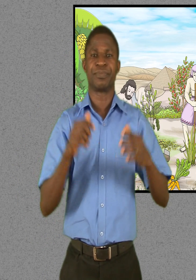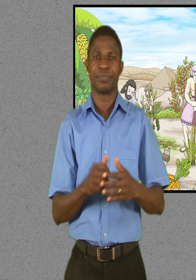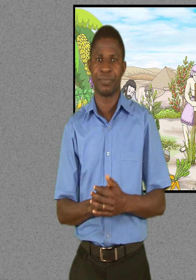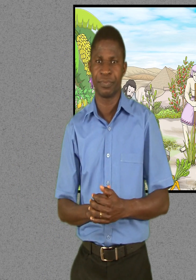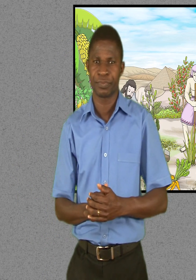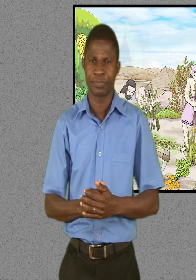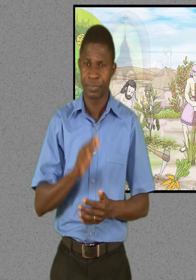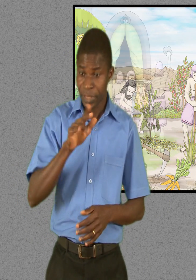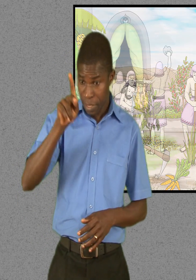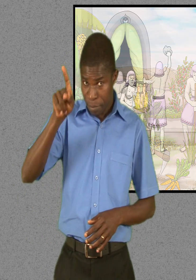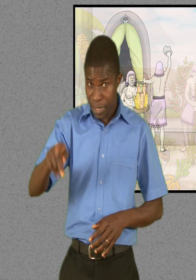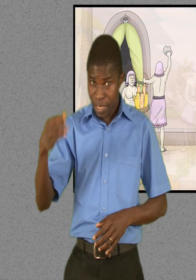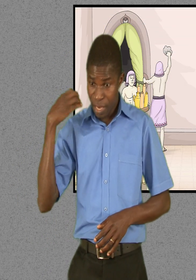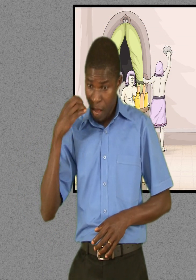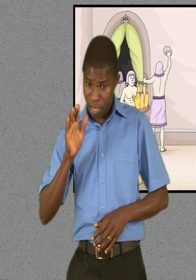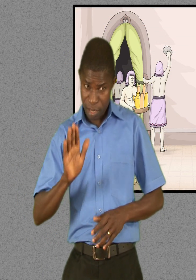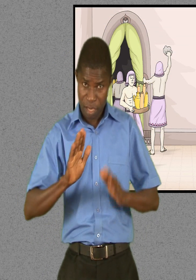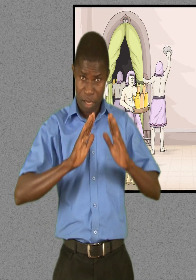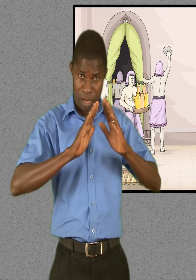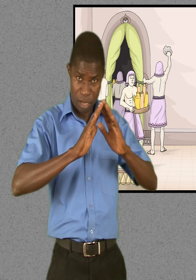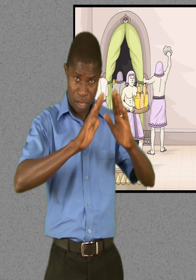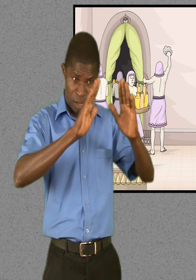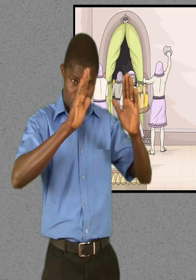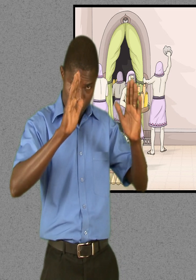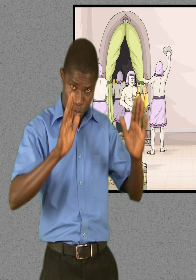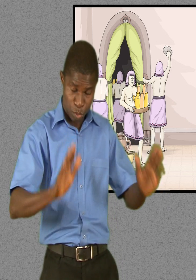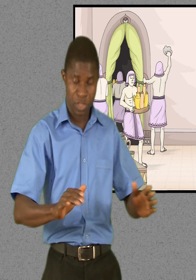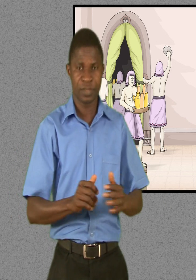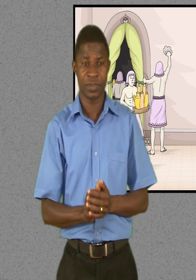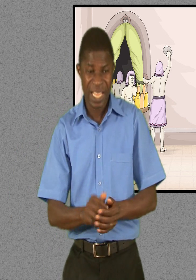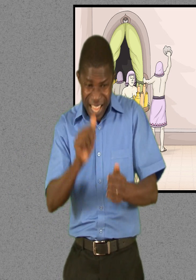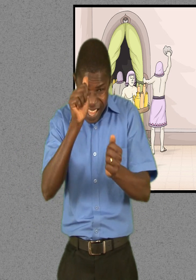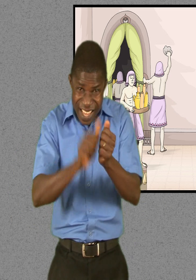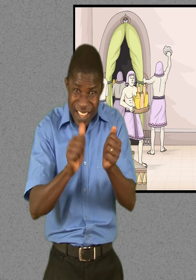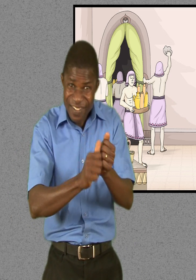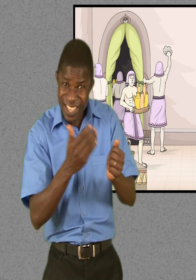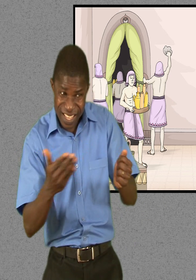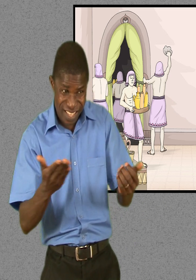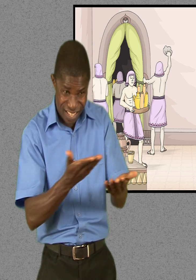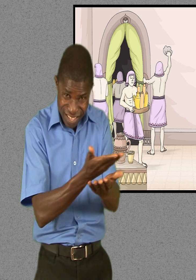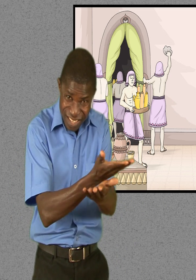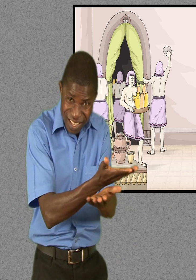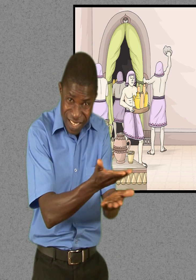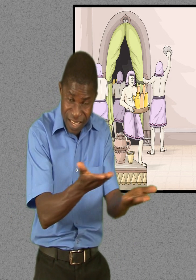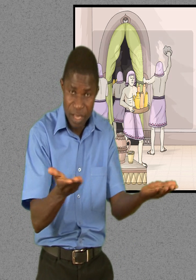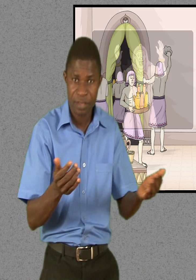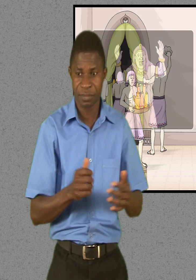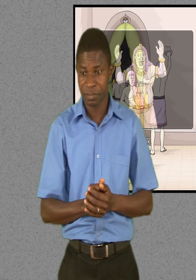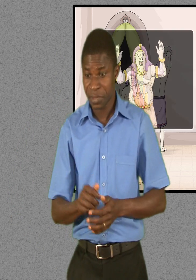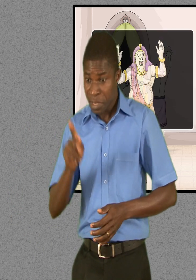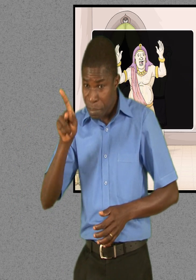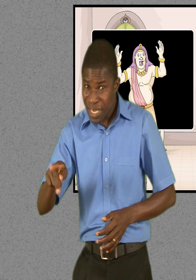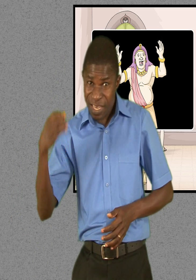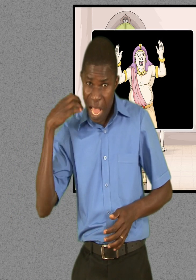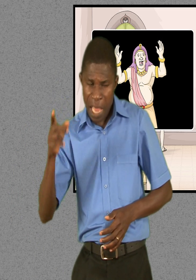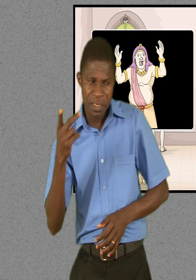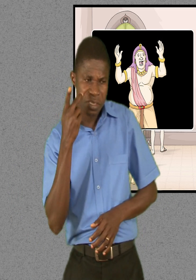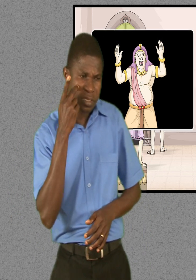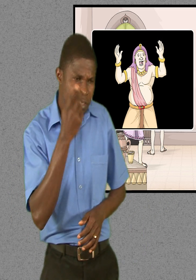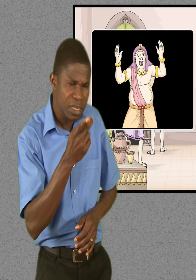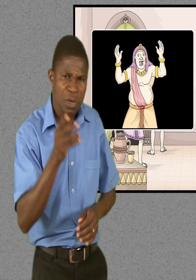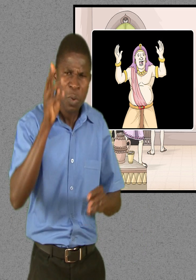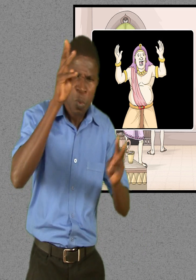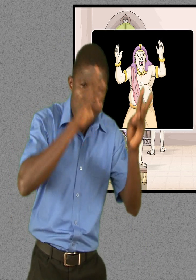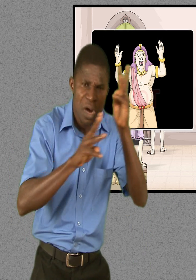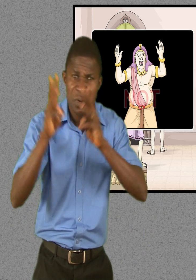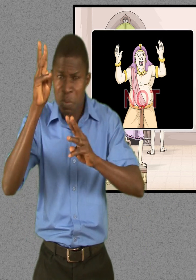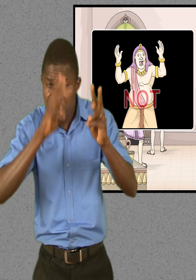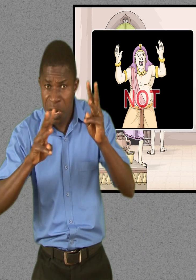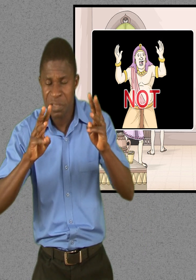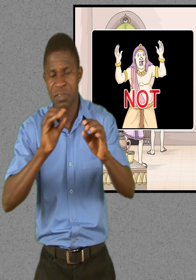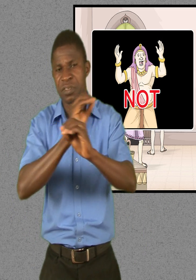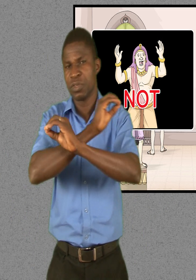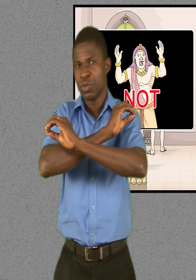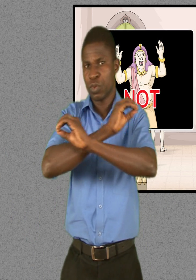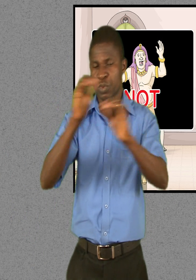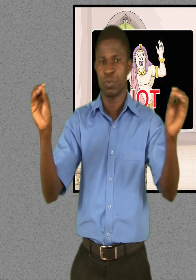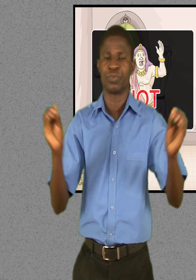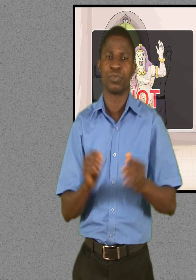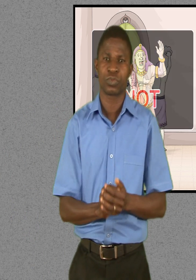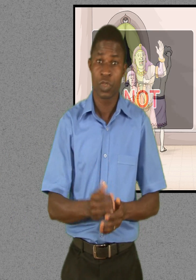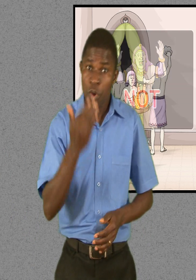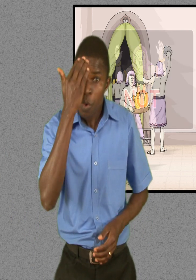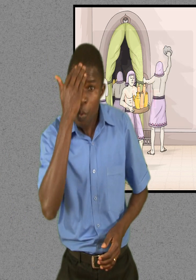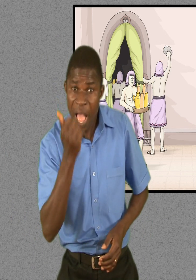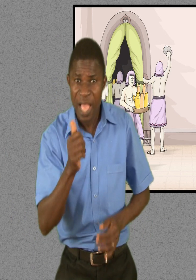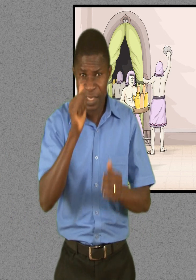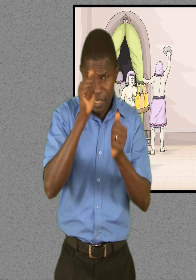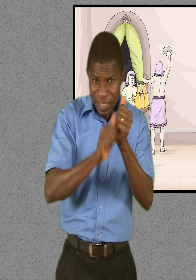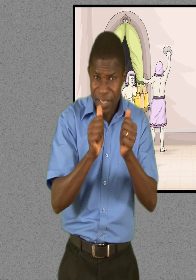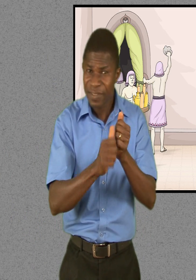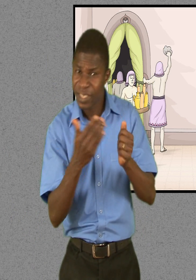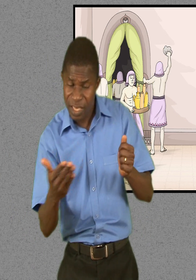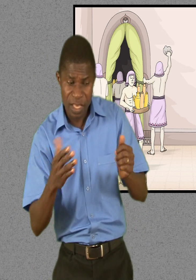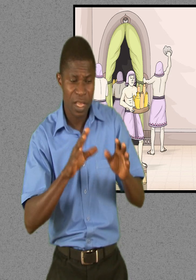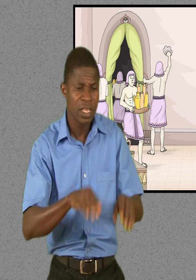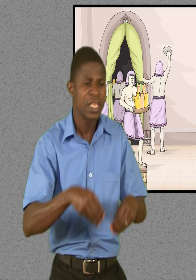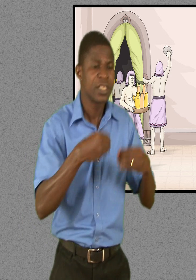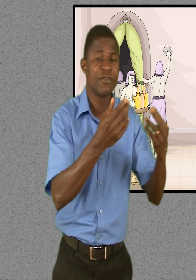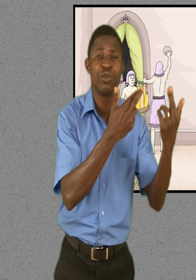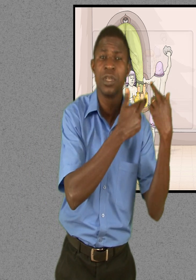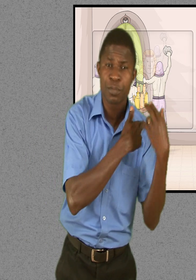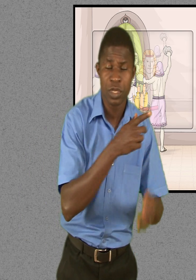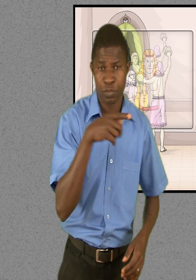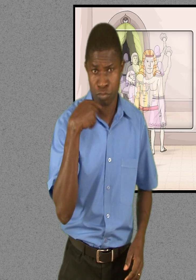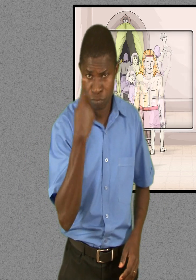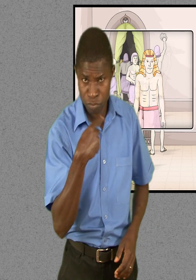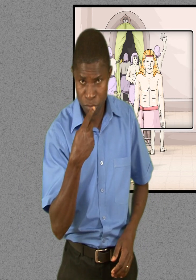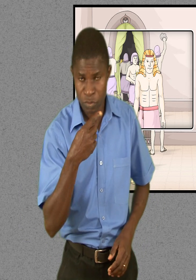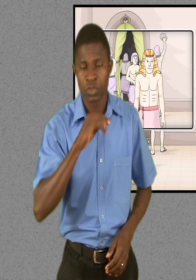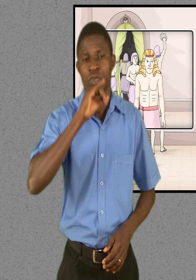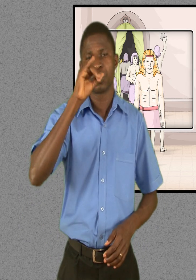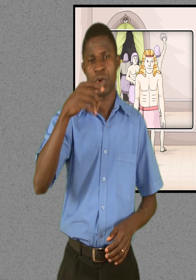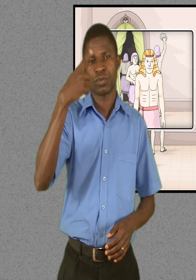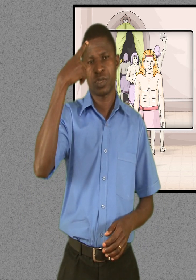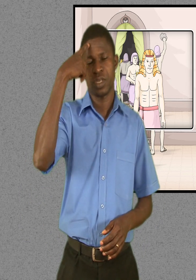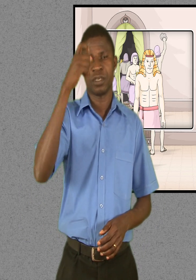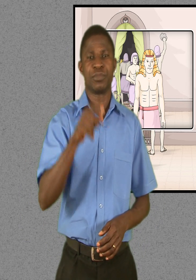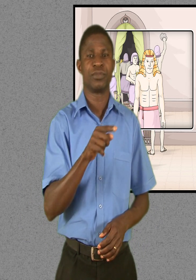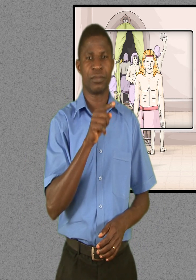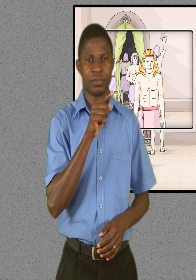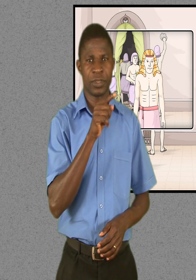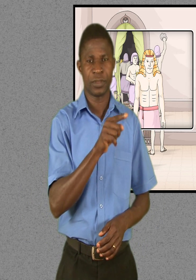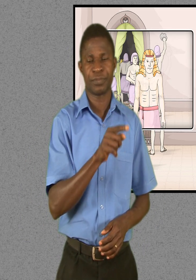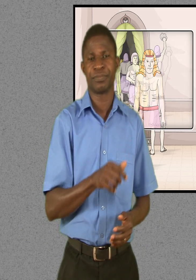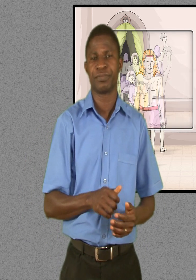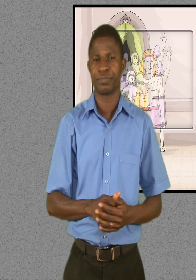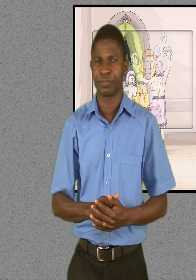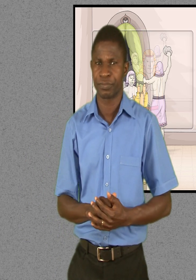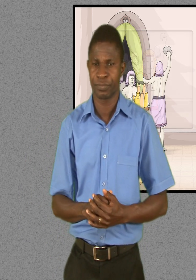So Potiphar left all that he owned in Joseph’s care;